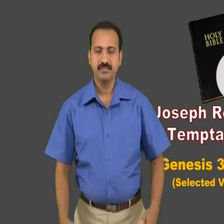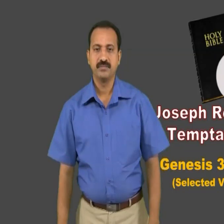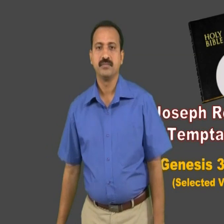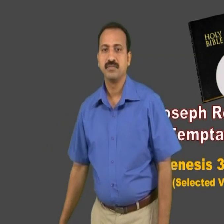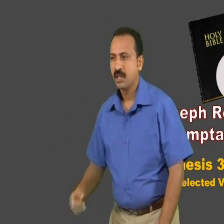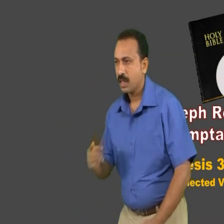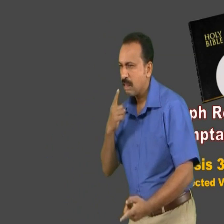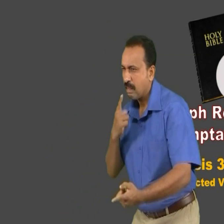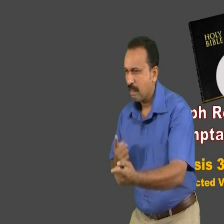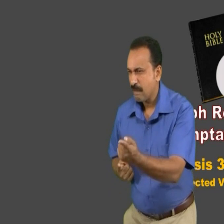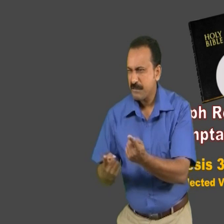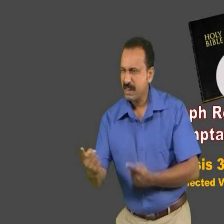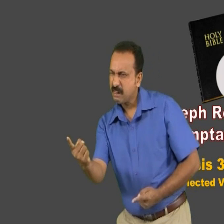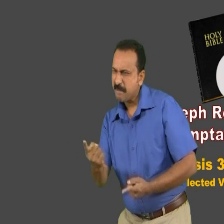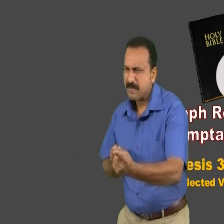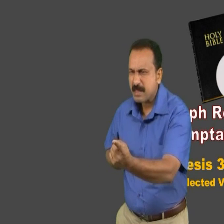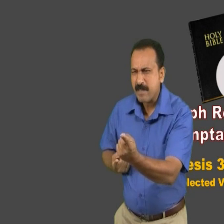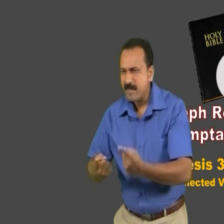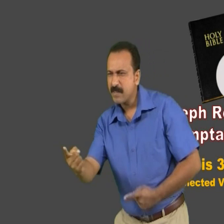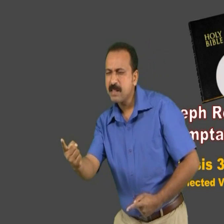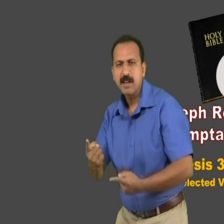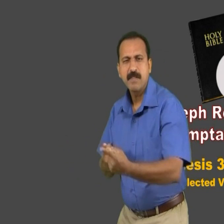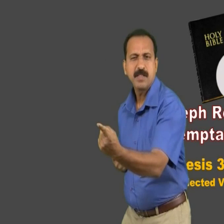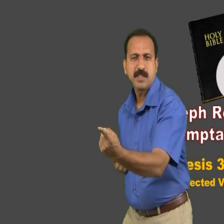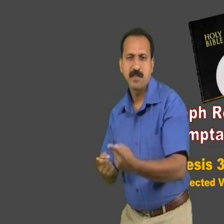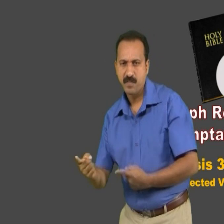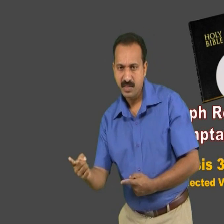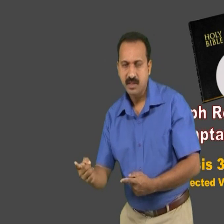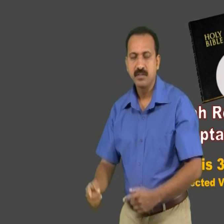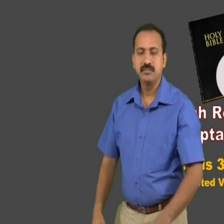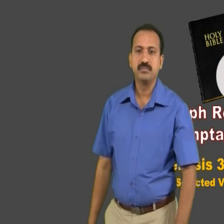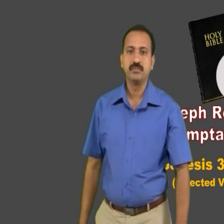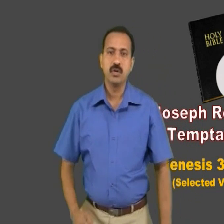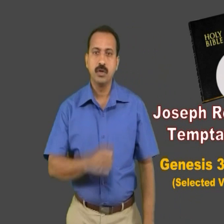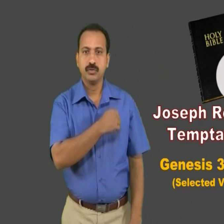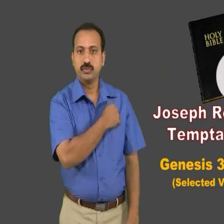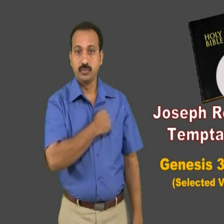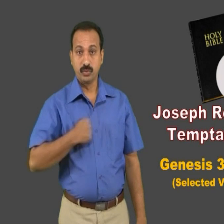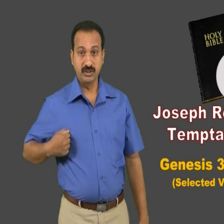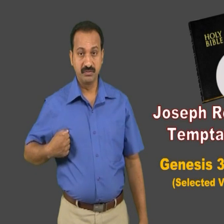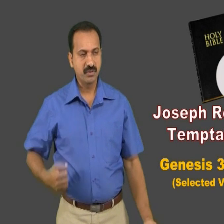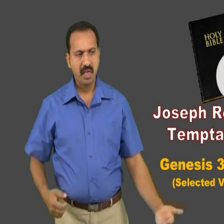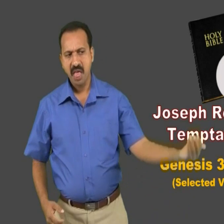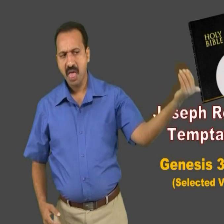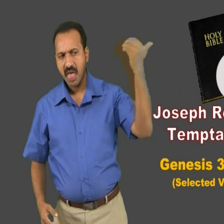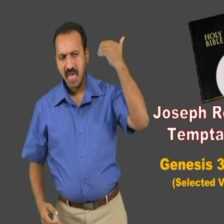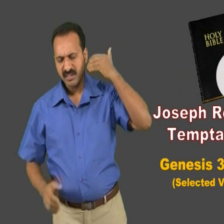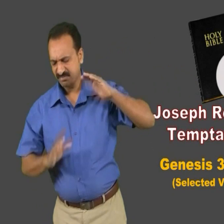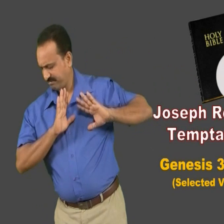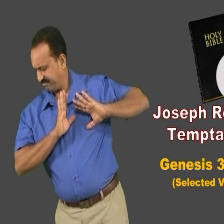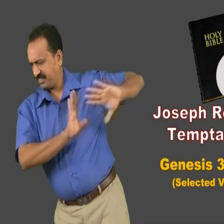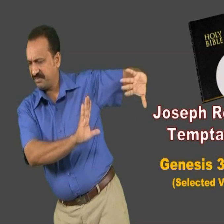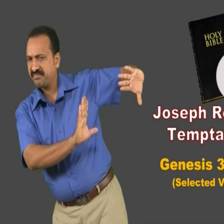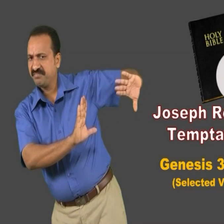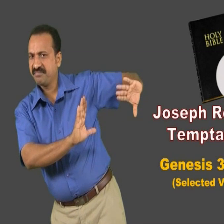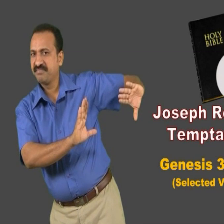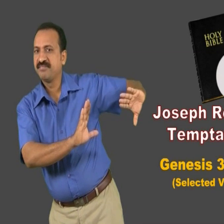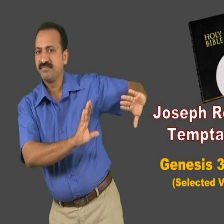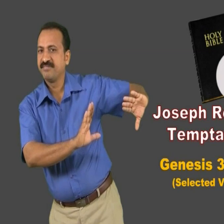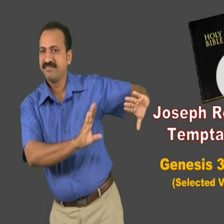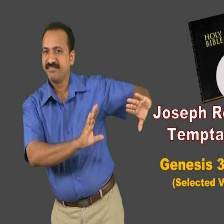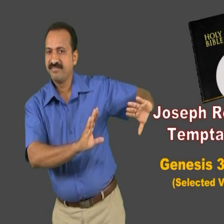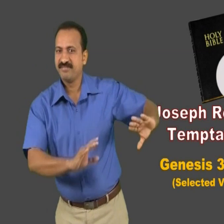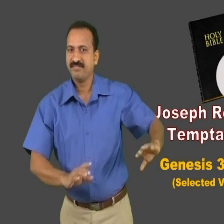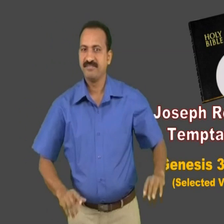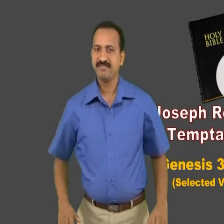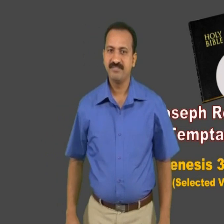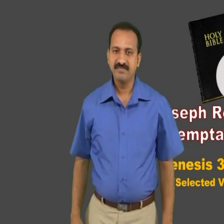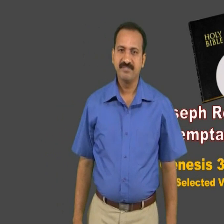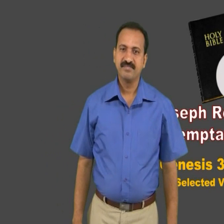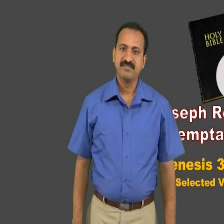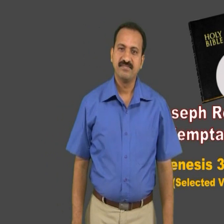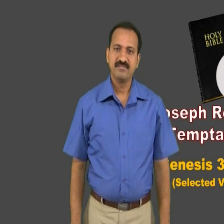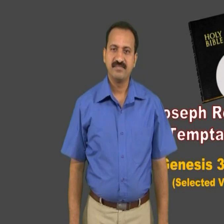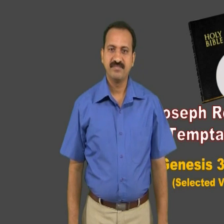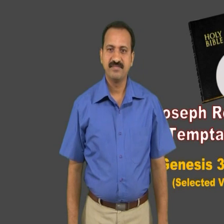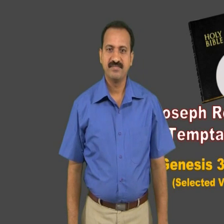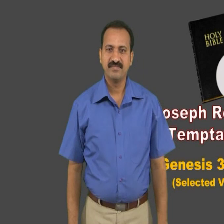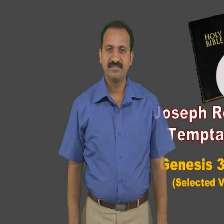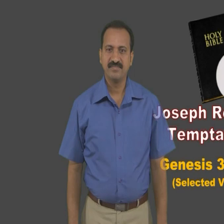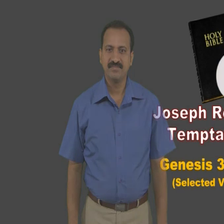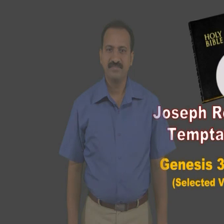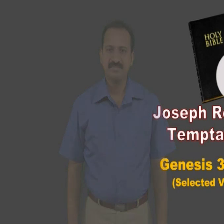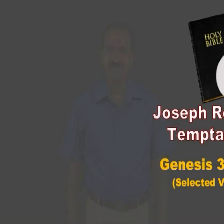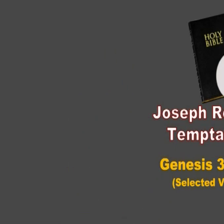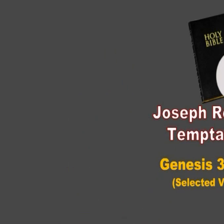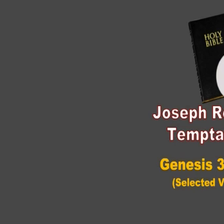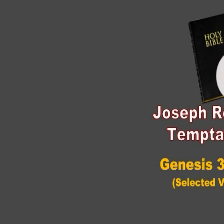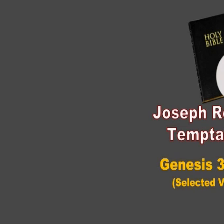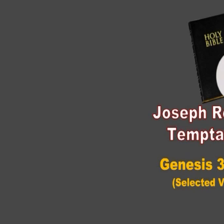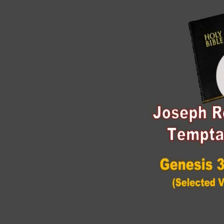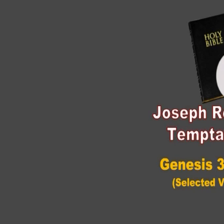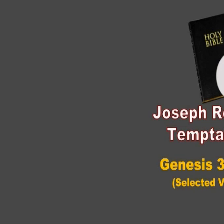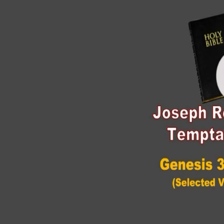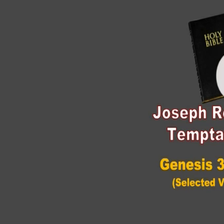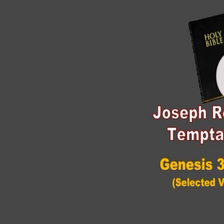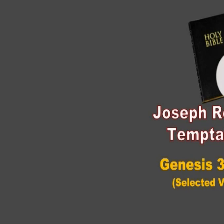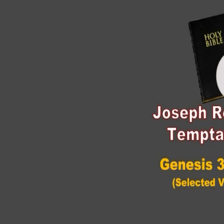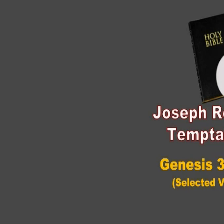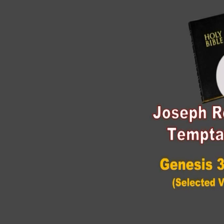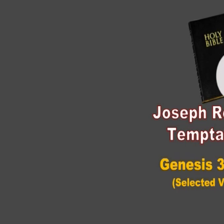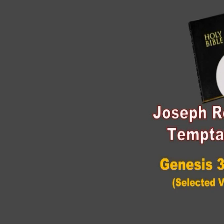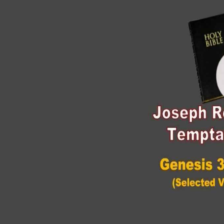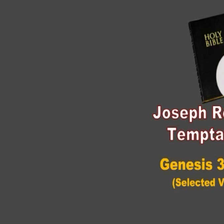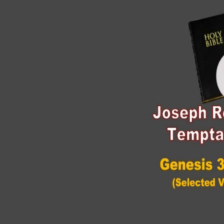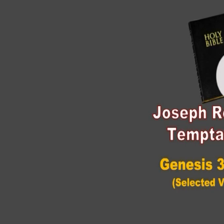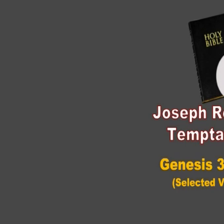Joseph resists temptation